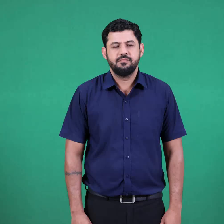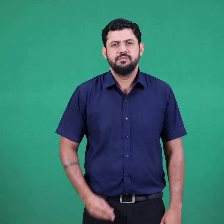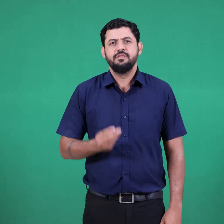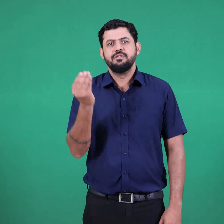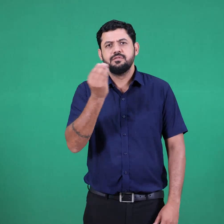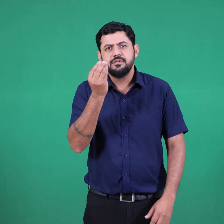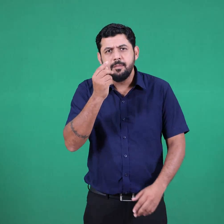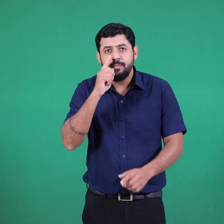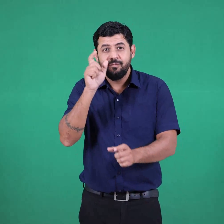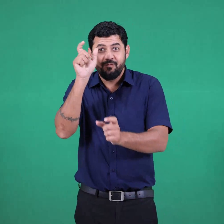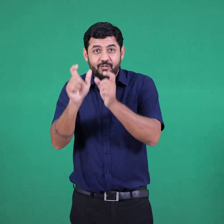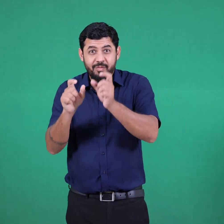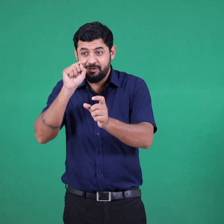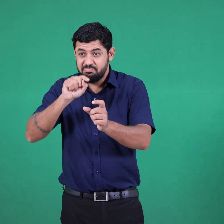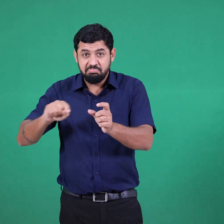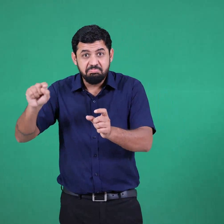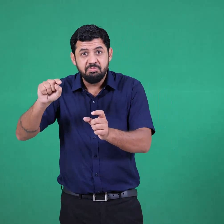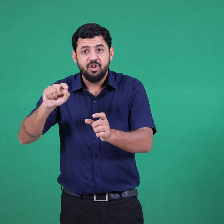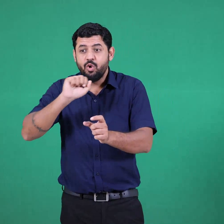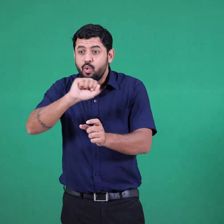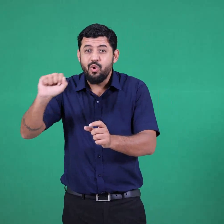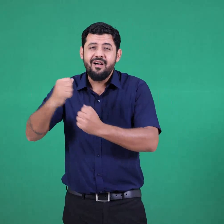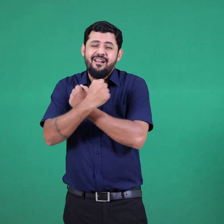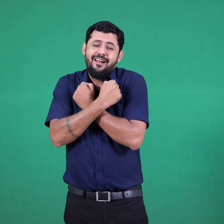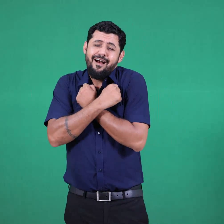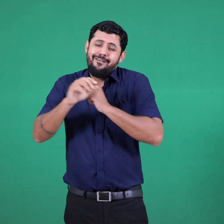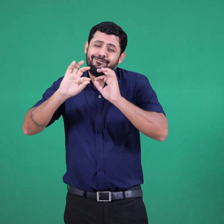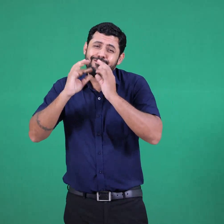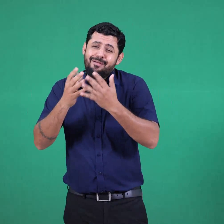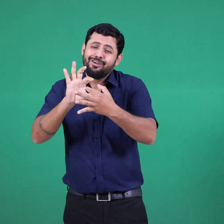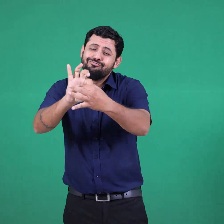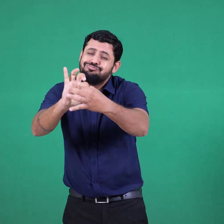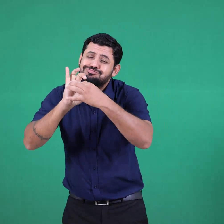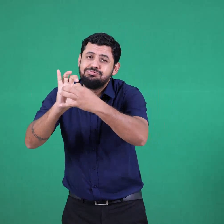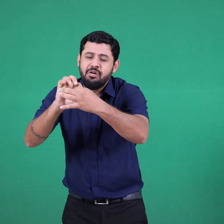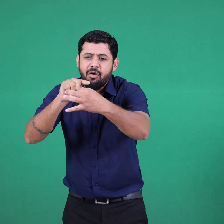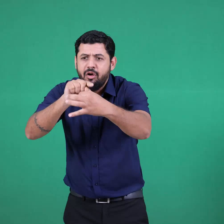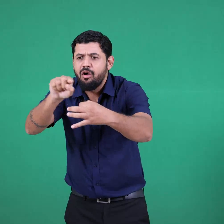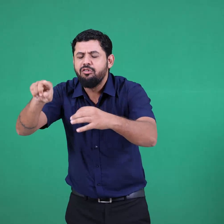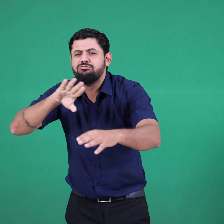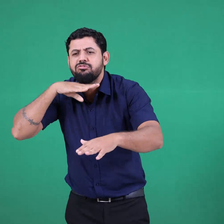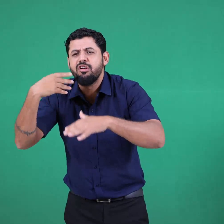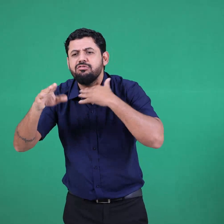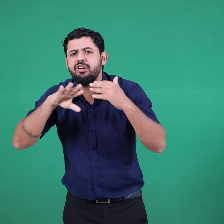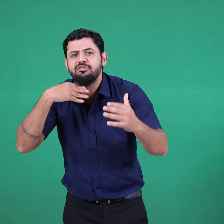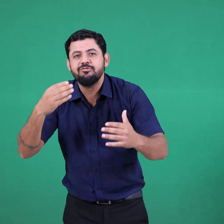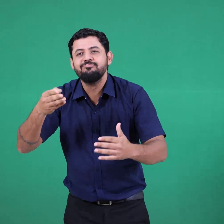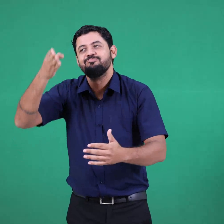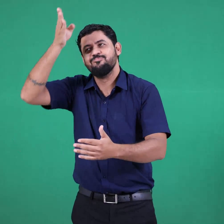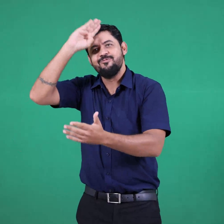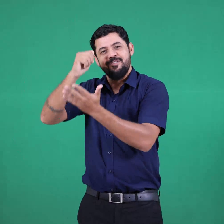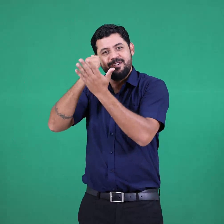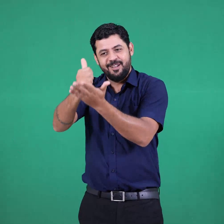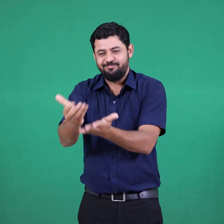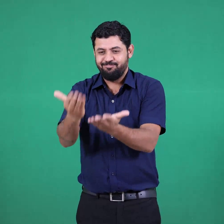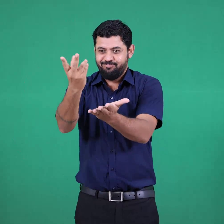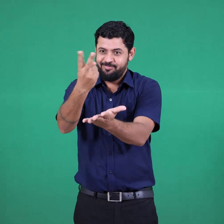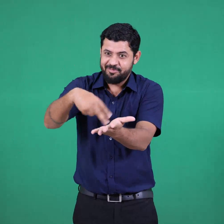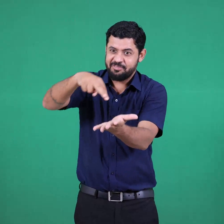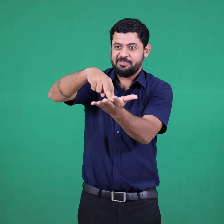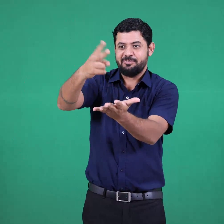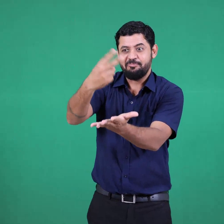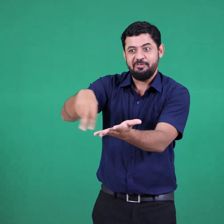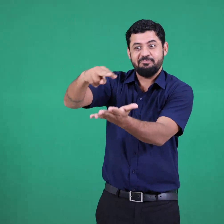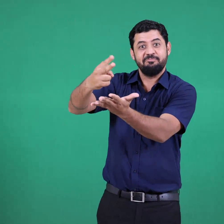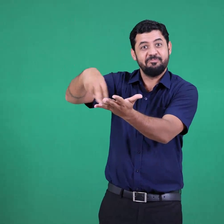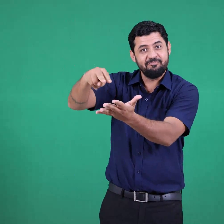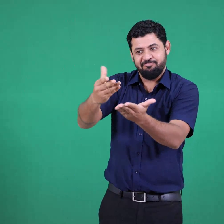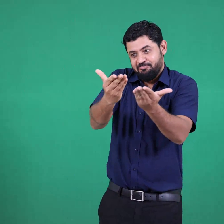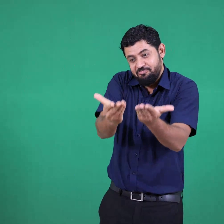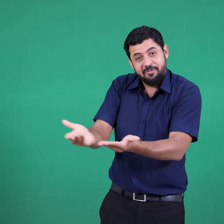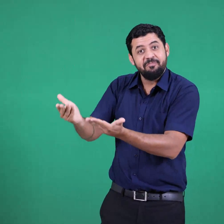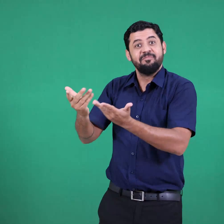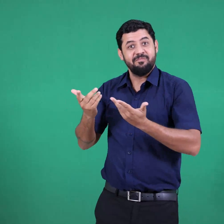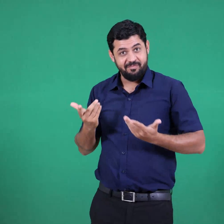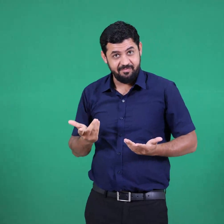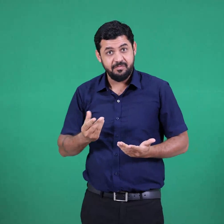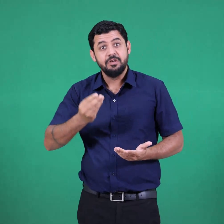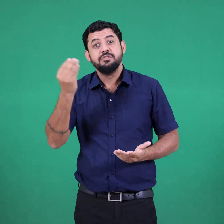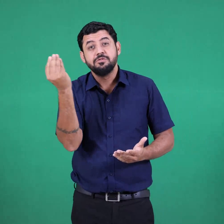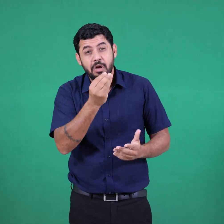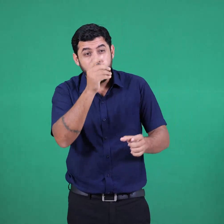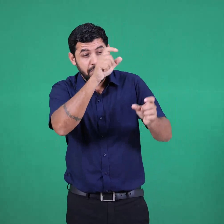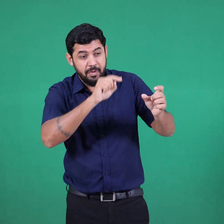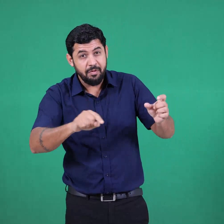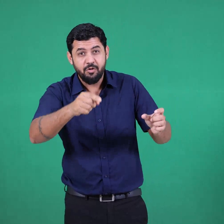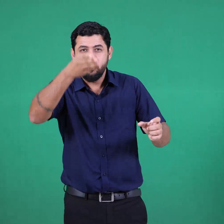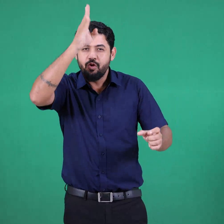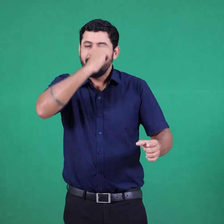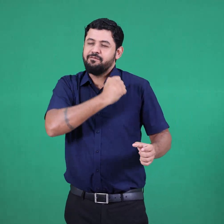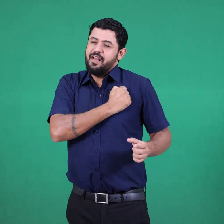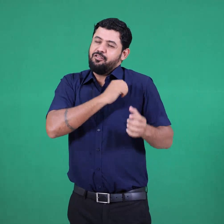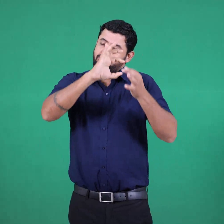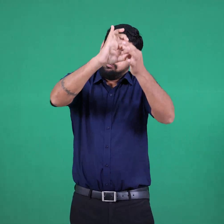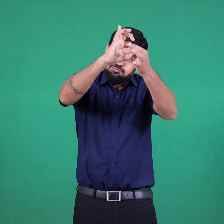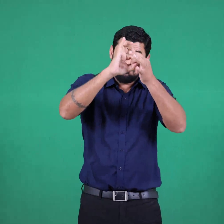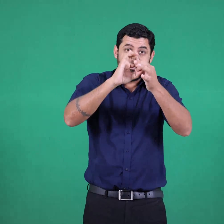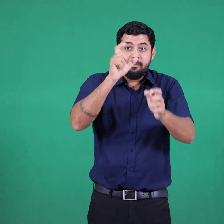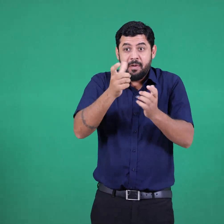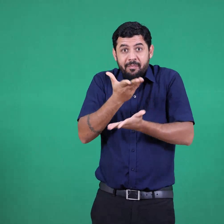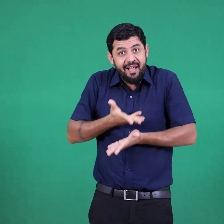Women received back their dead, raised to life again.